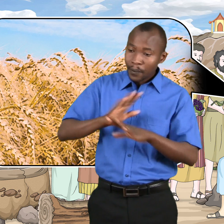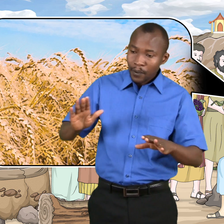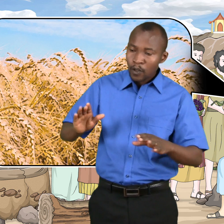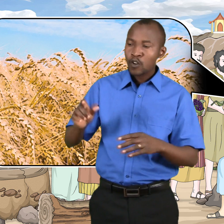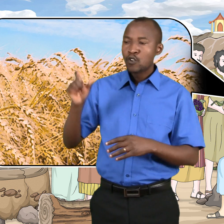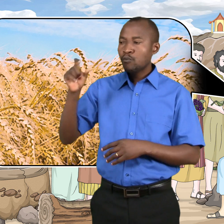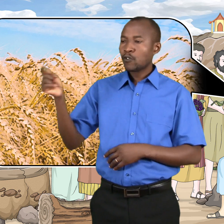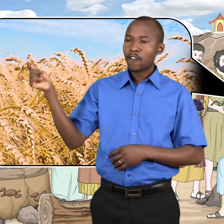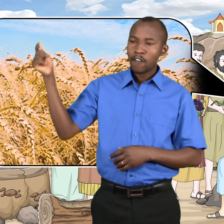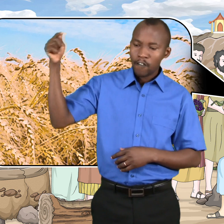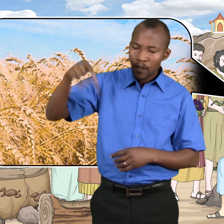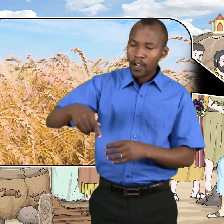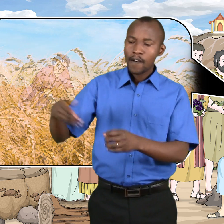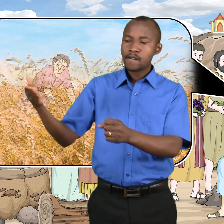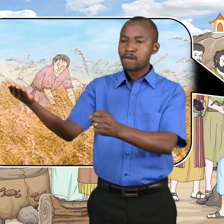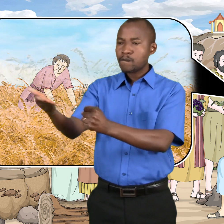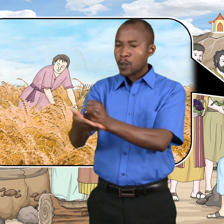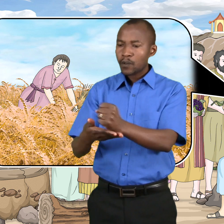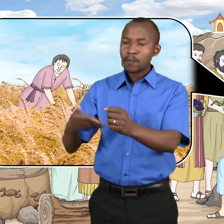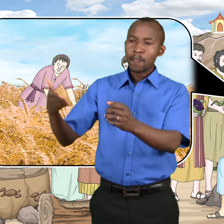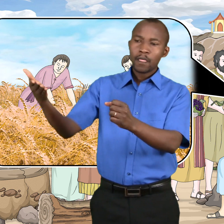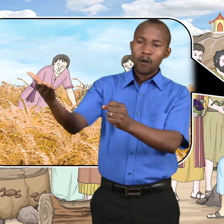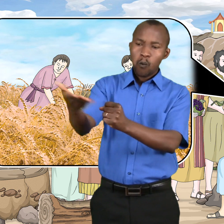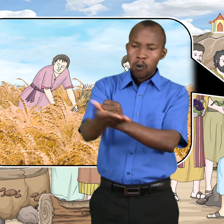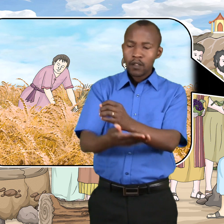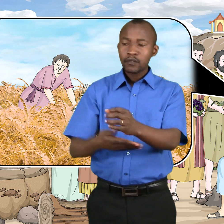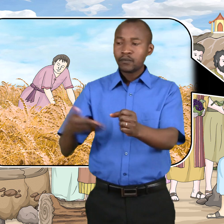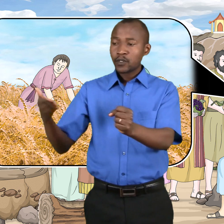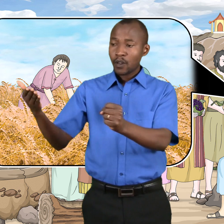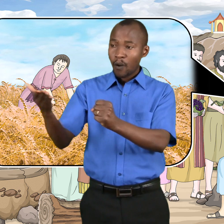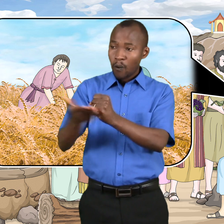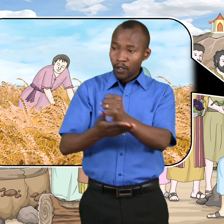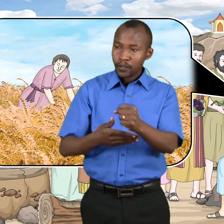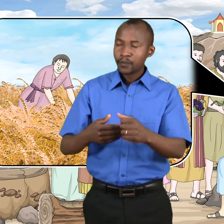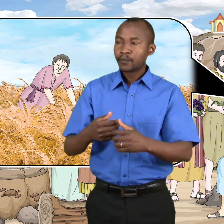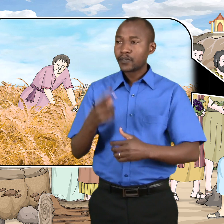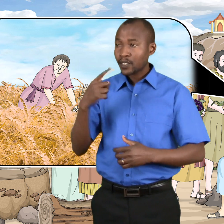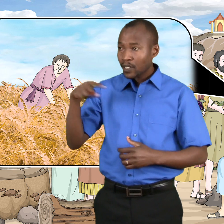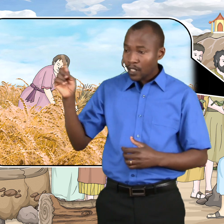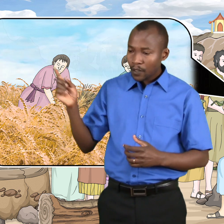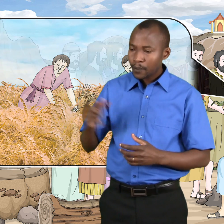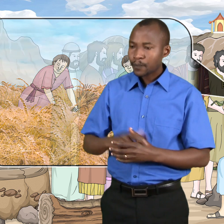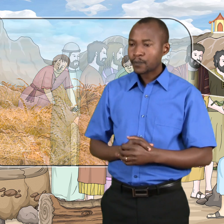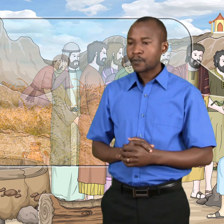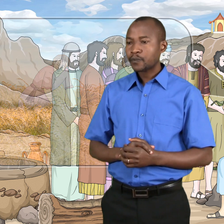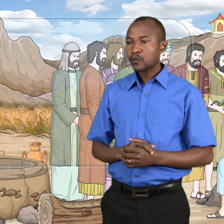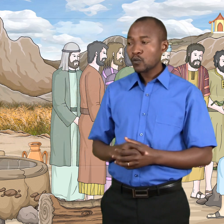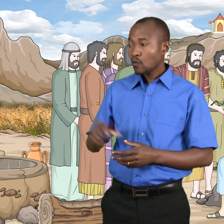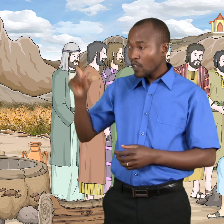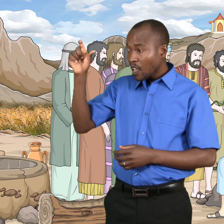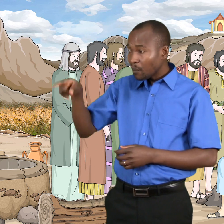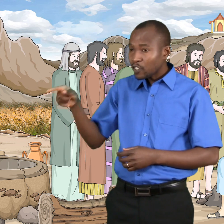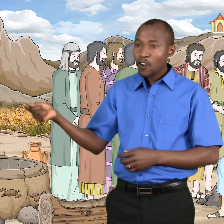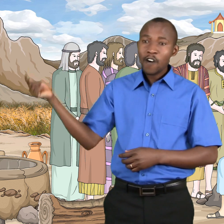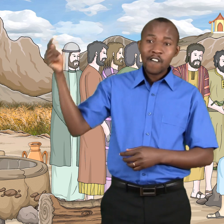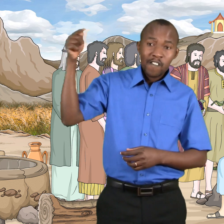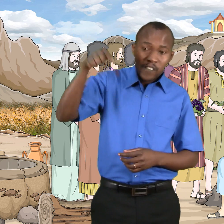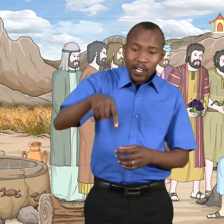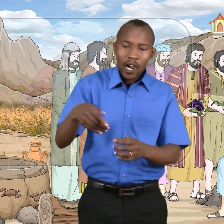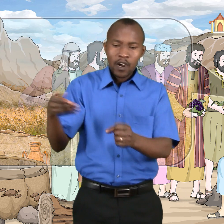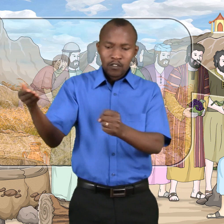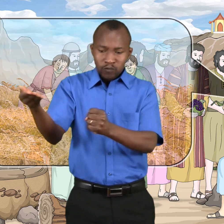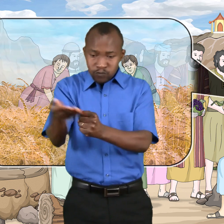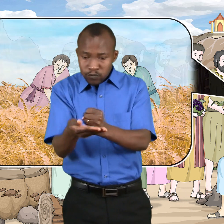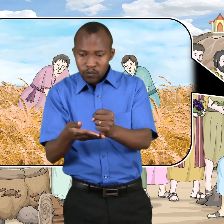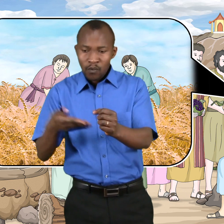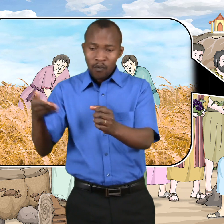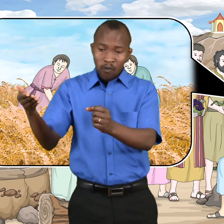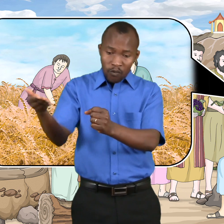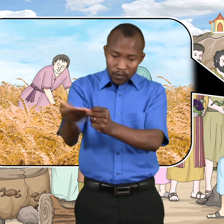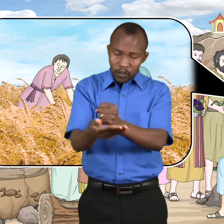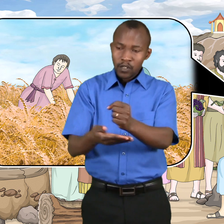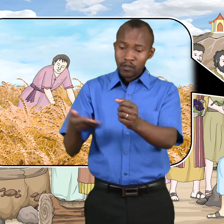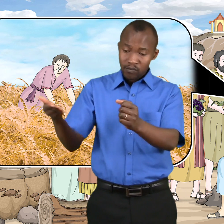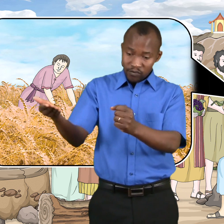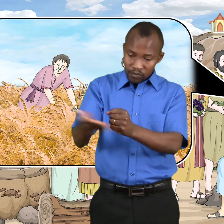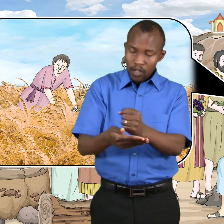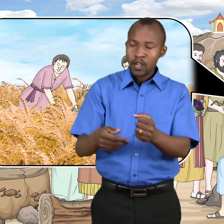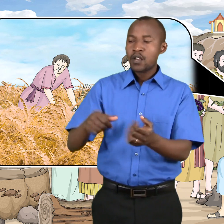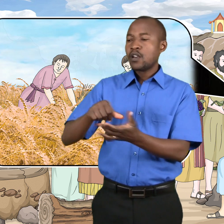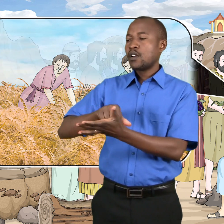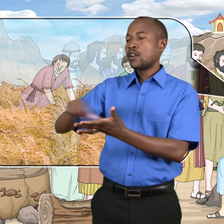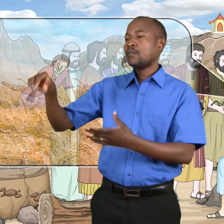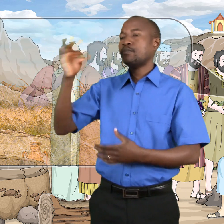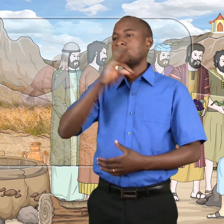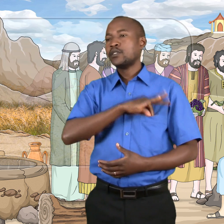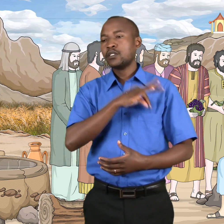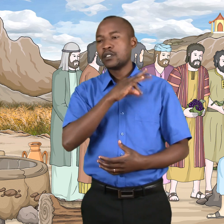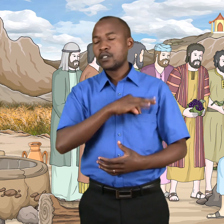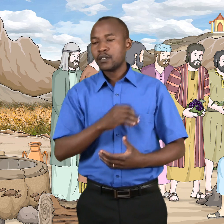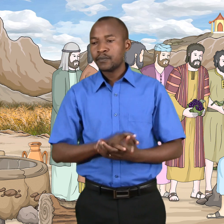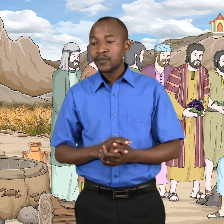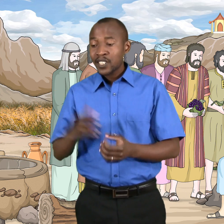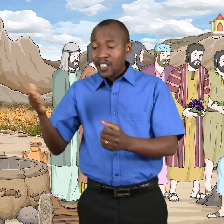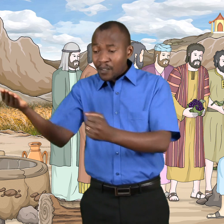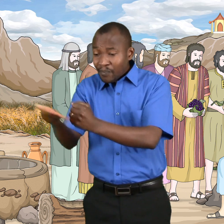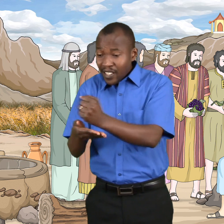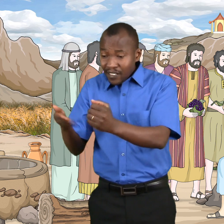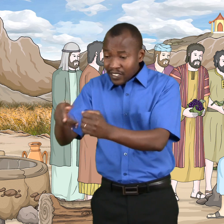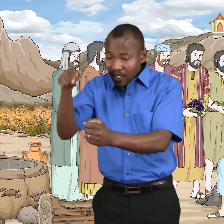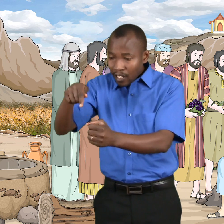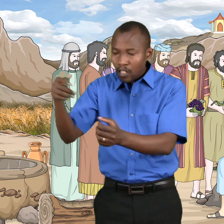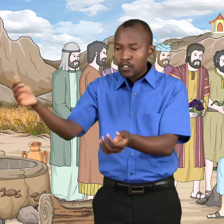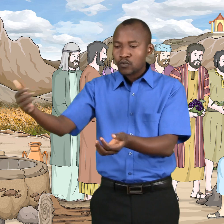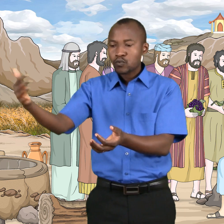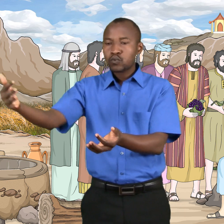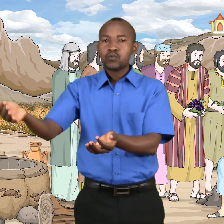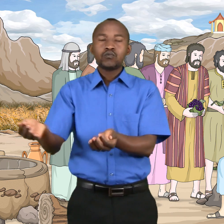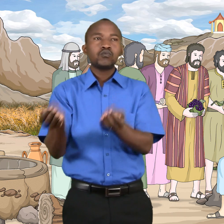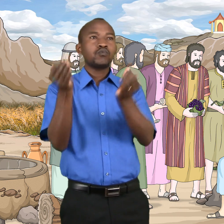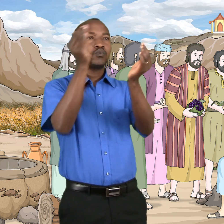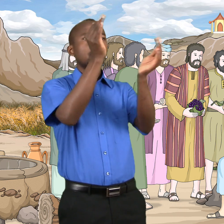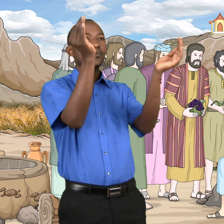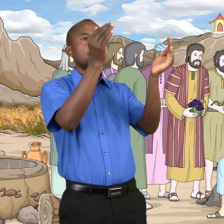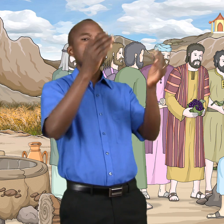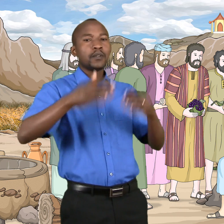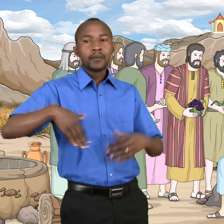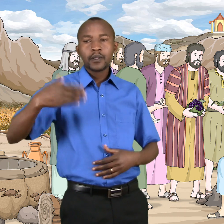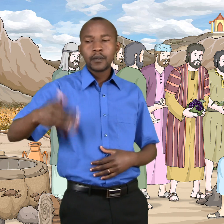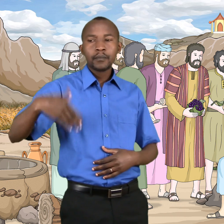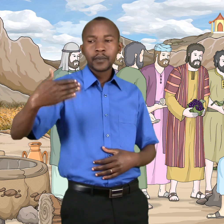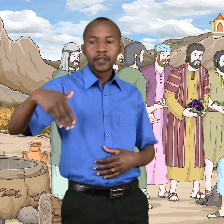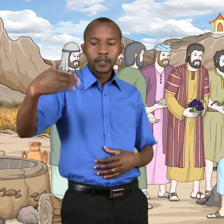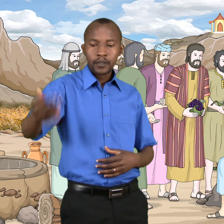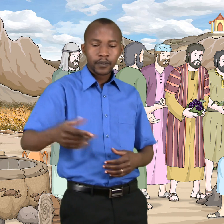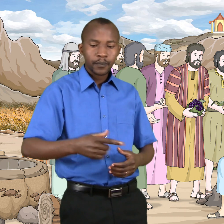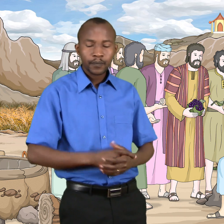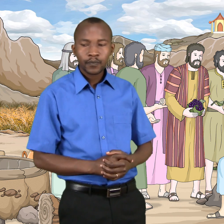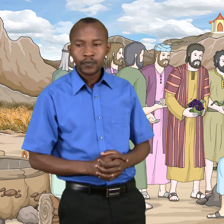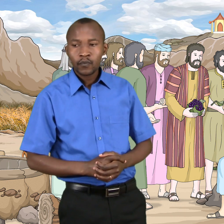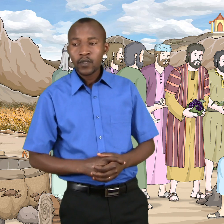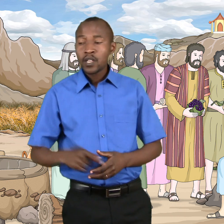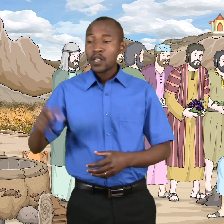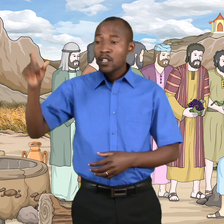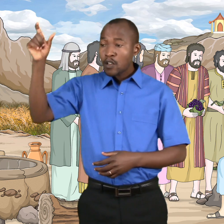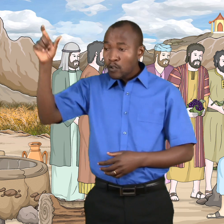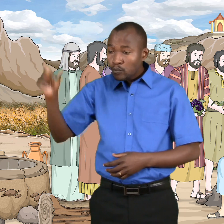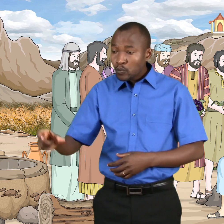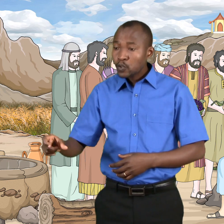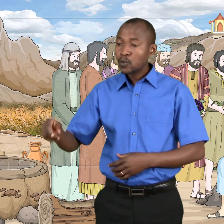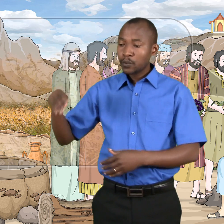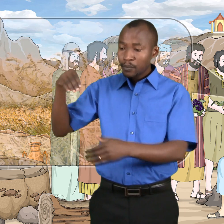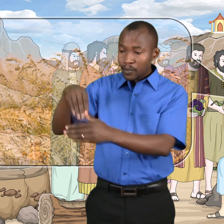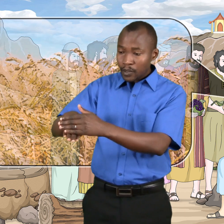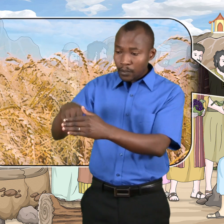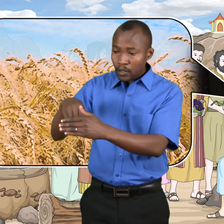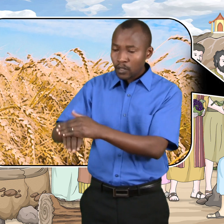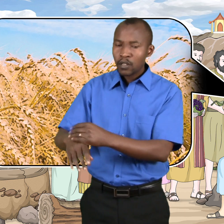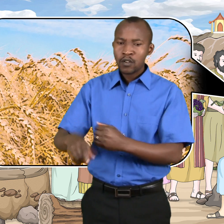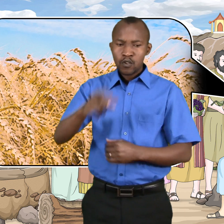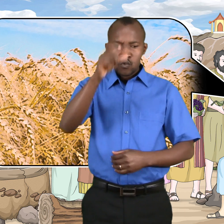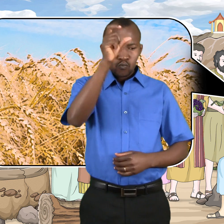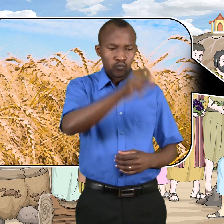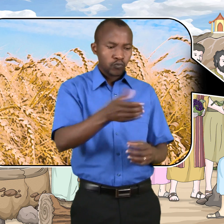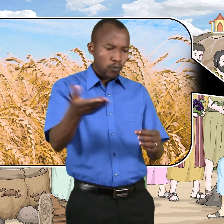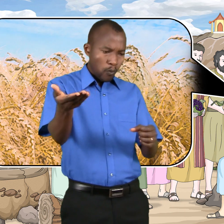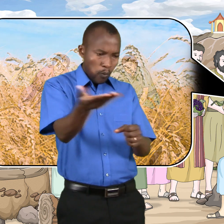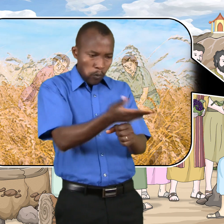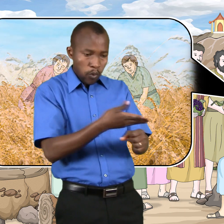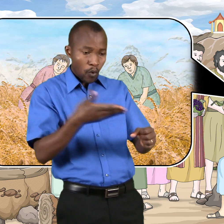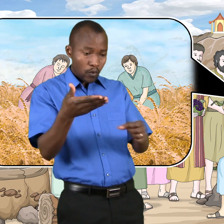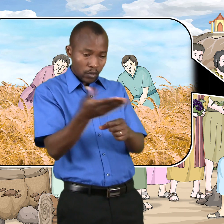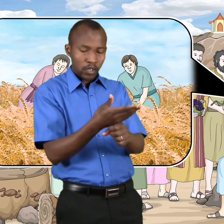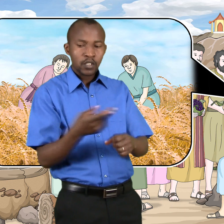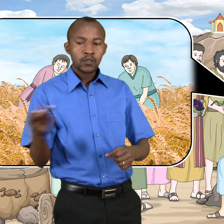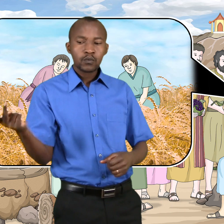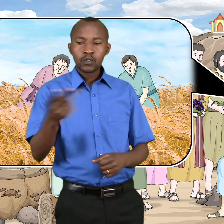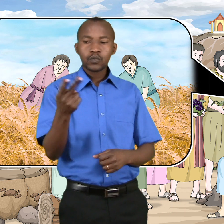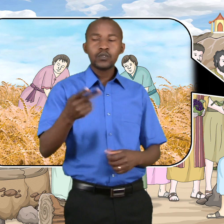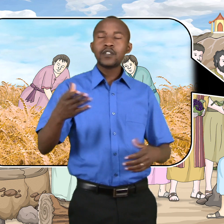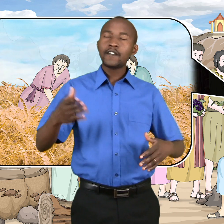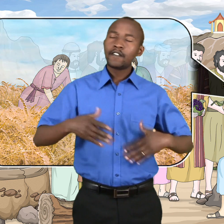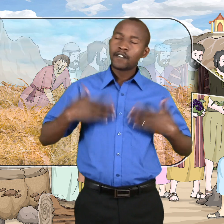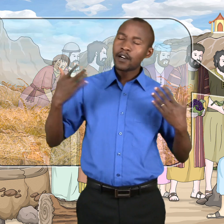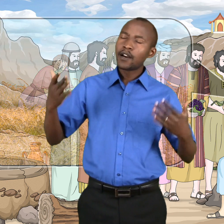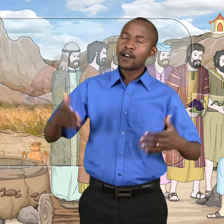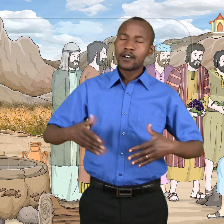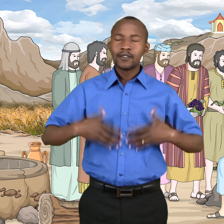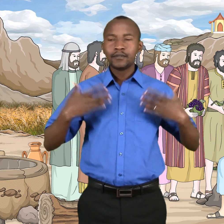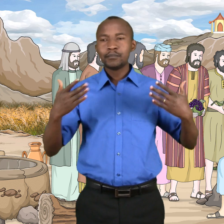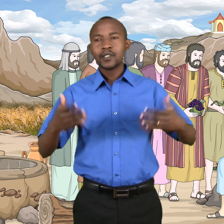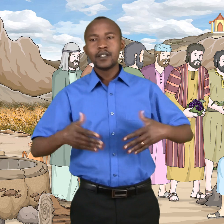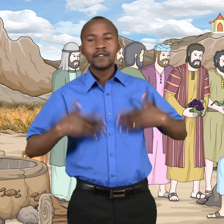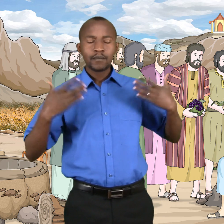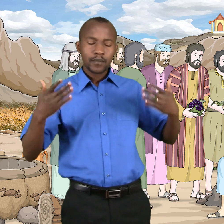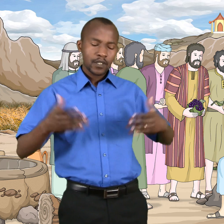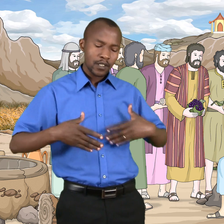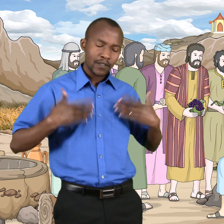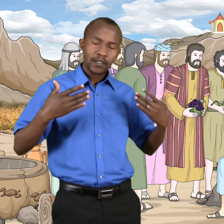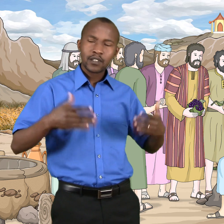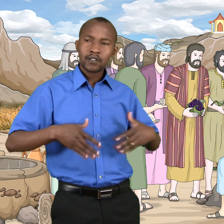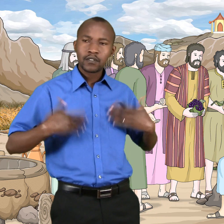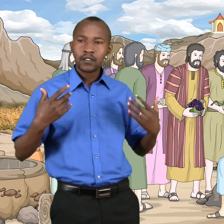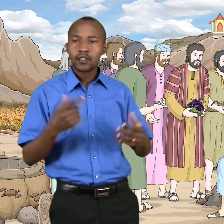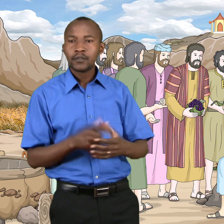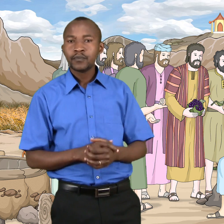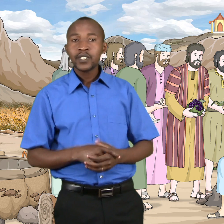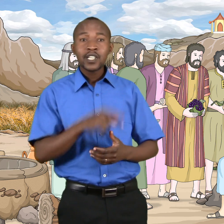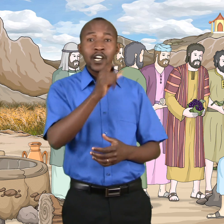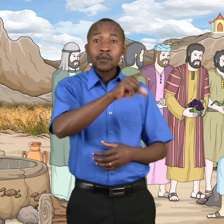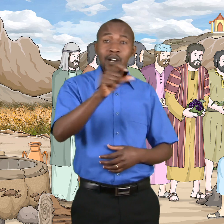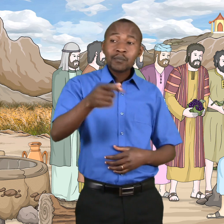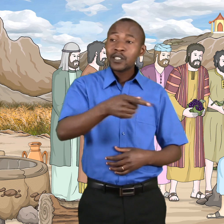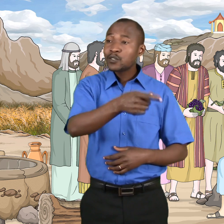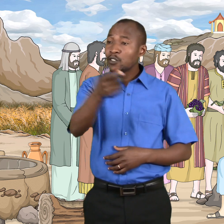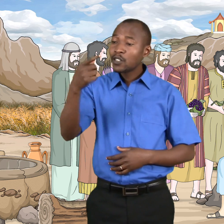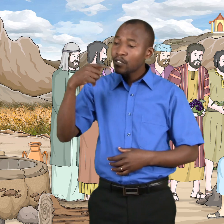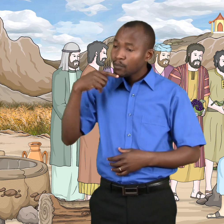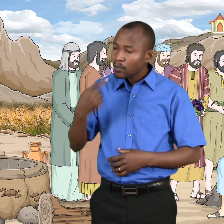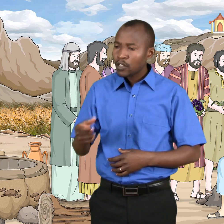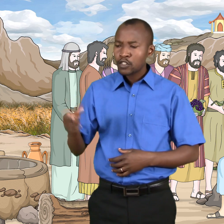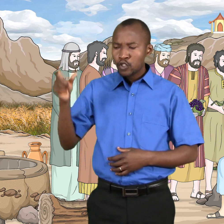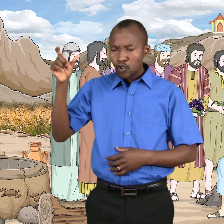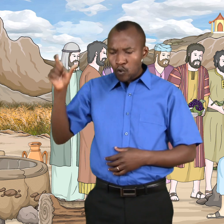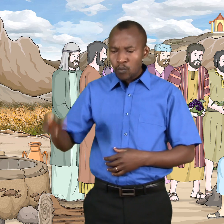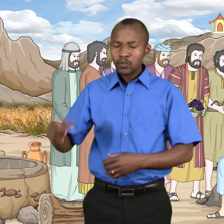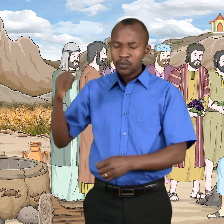Already the reaper draws his wages and gathers a crop for eternal life, so that the sower and the reaper may rejoice together.